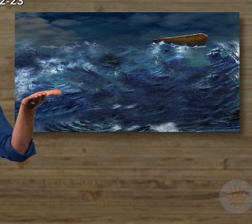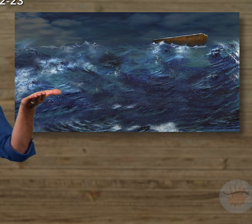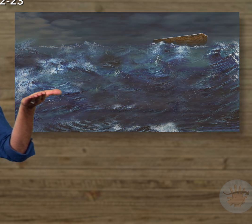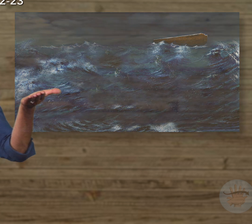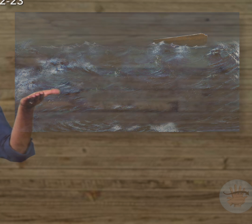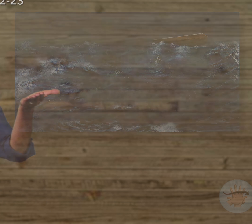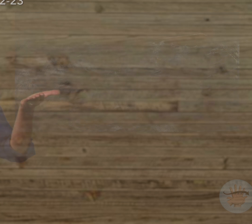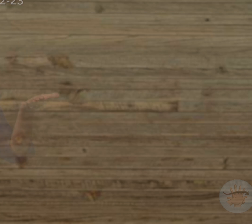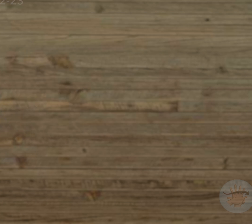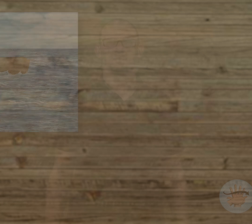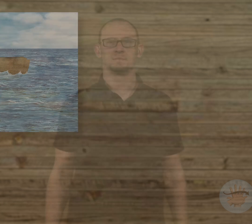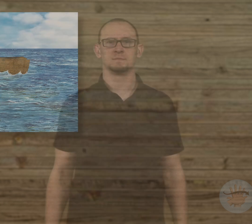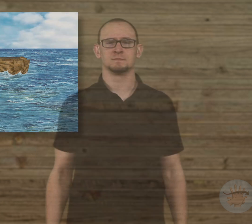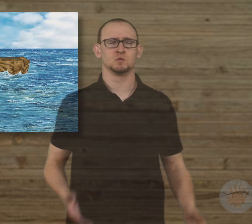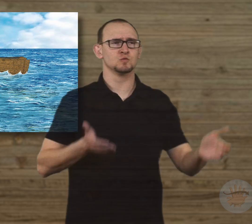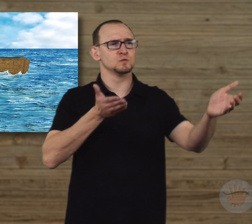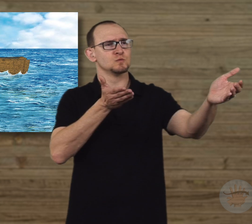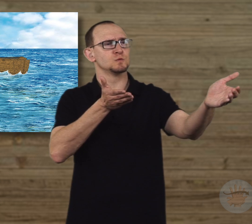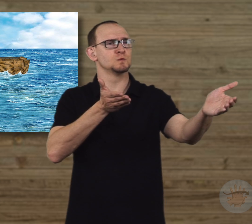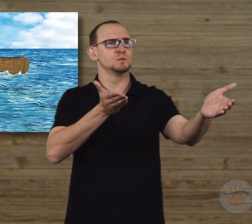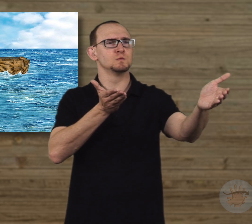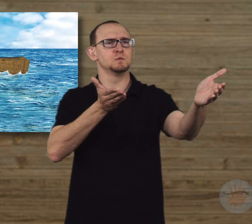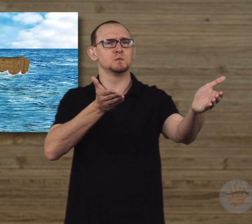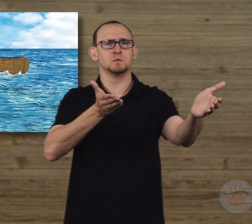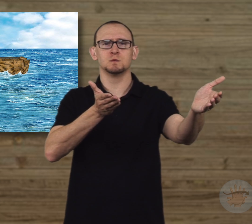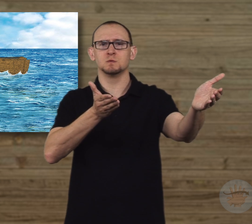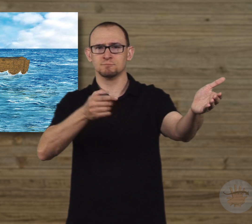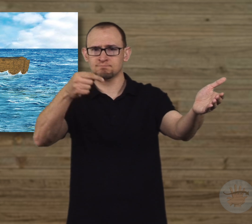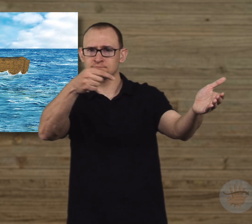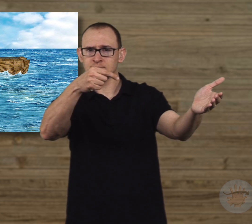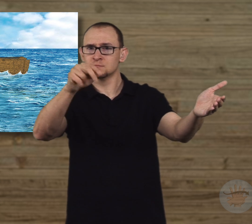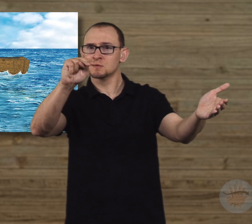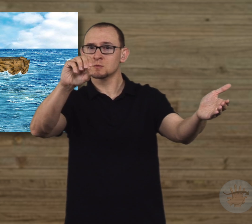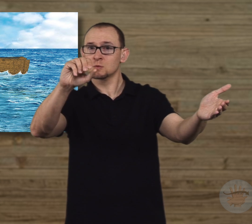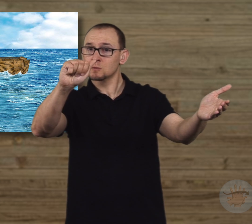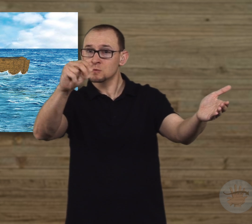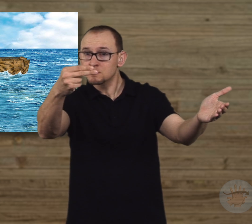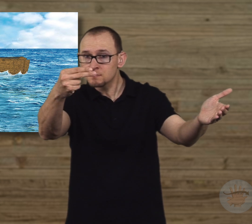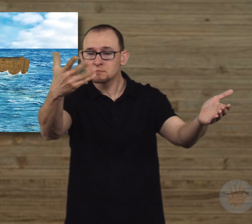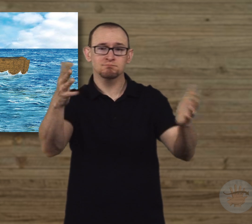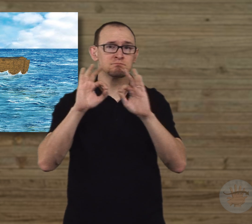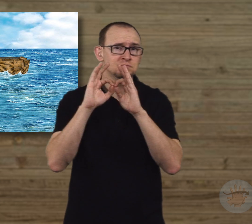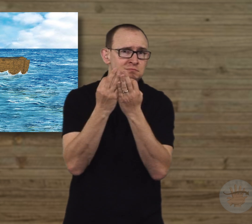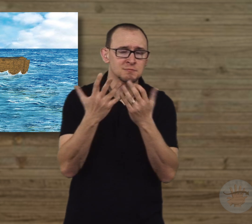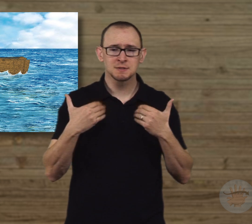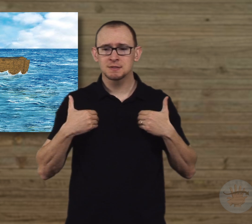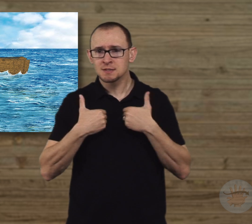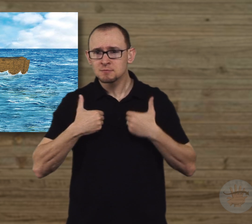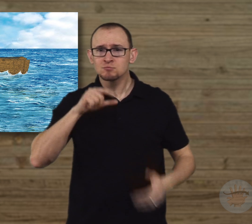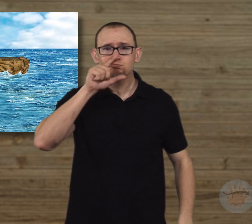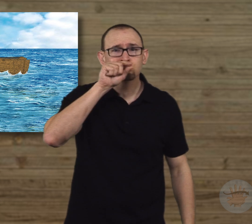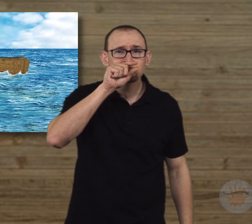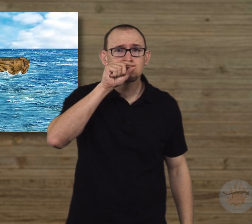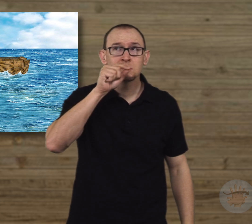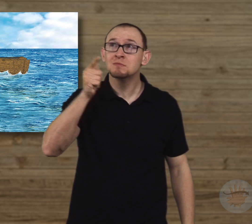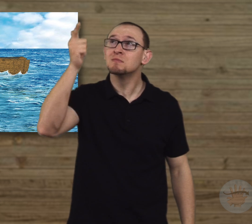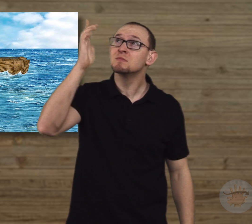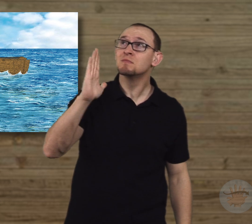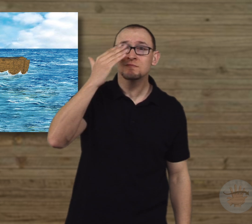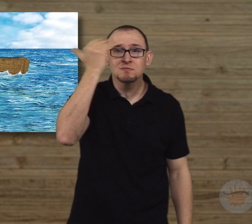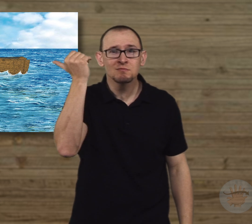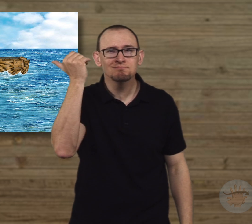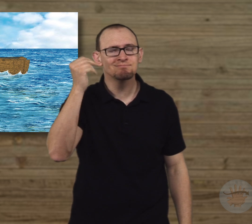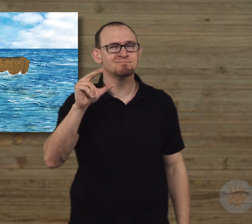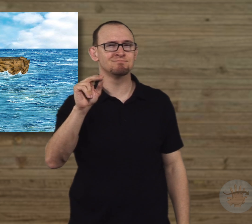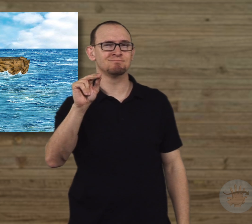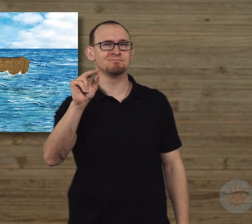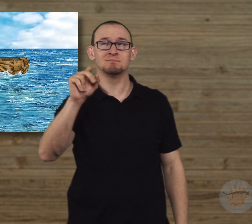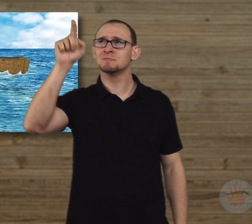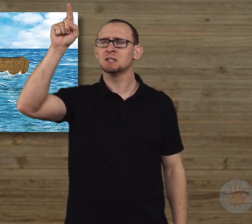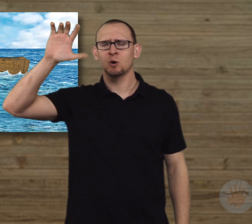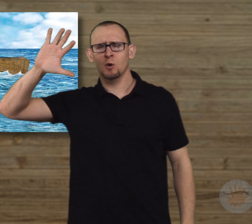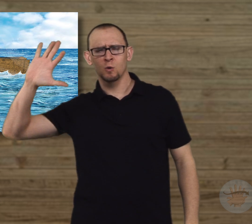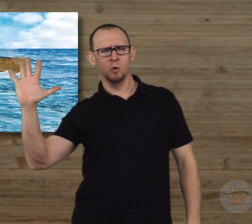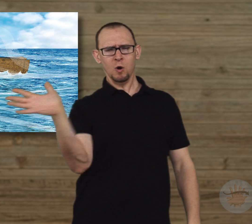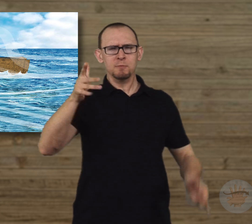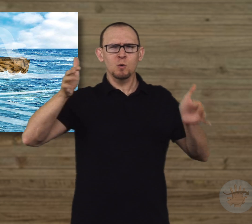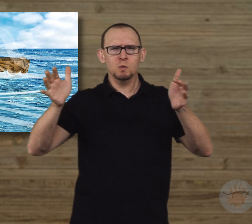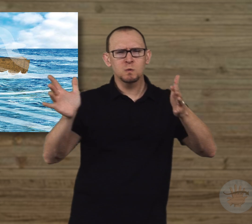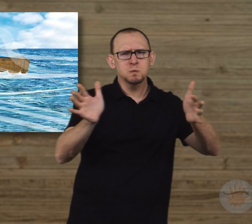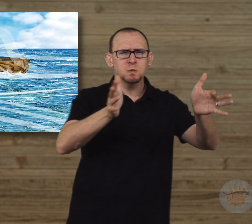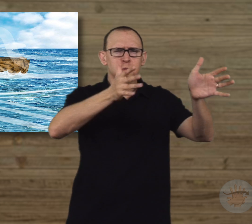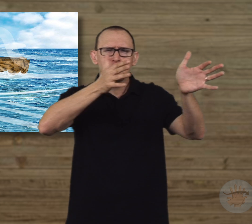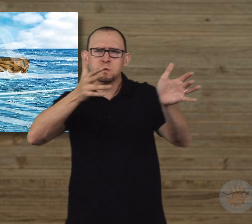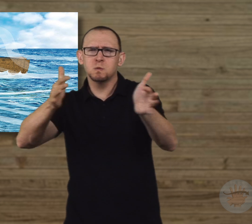And the waters prevailed upon the earth for 150 days. But God remembered Noah and all the animals and livestock that were with him in the ark.